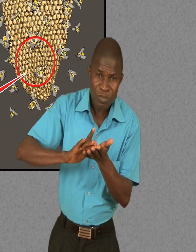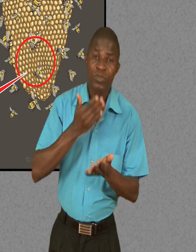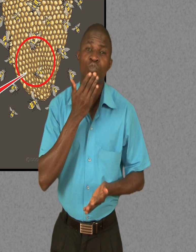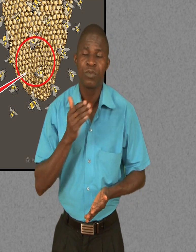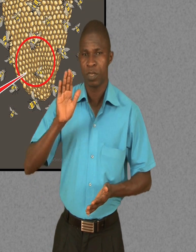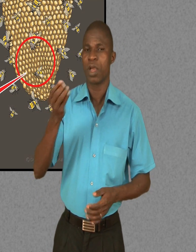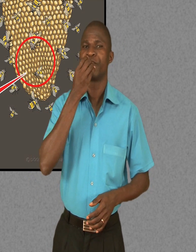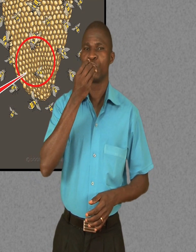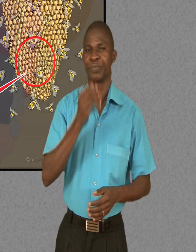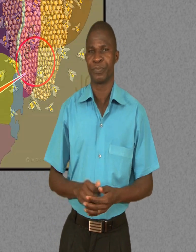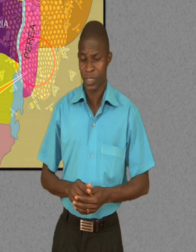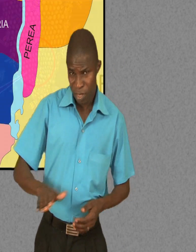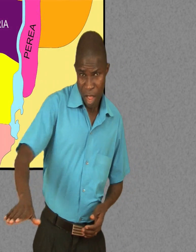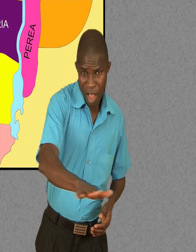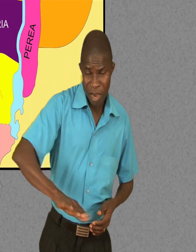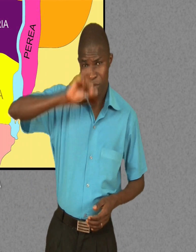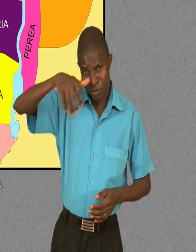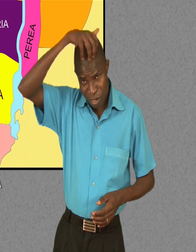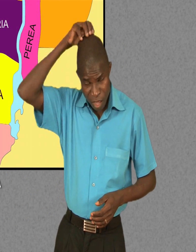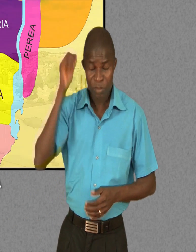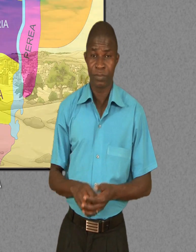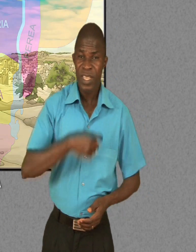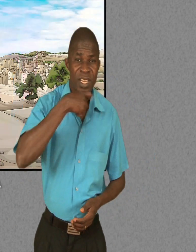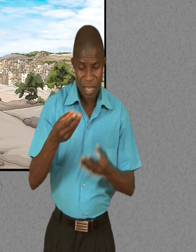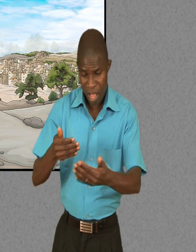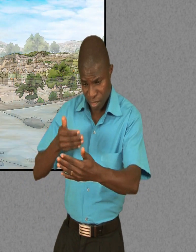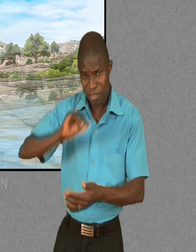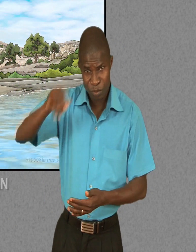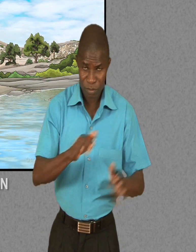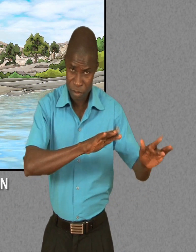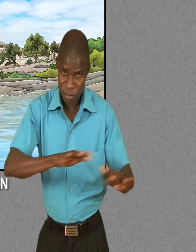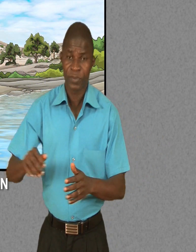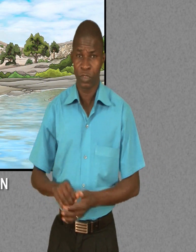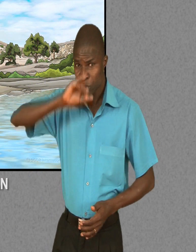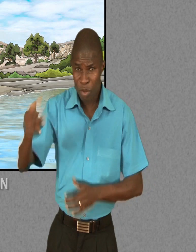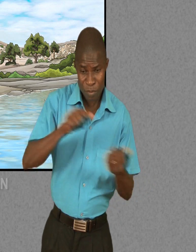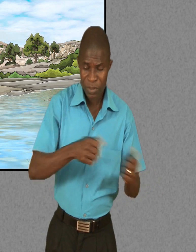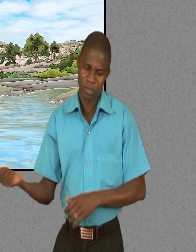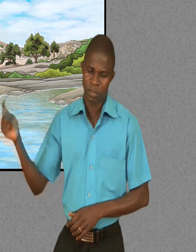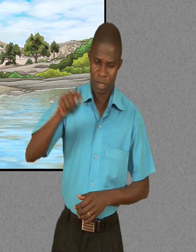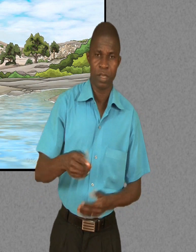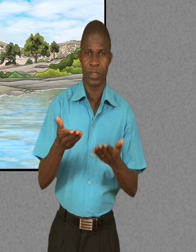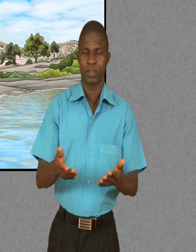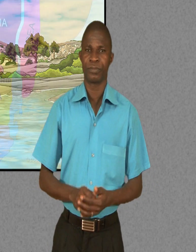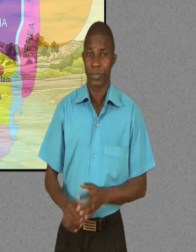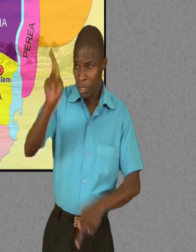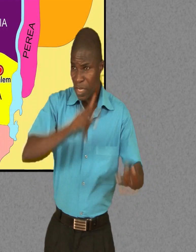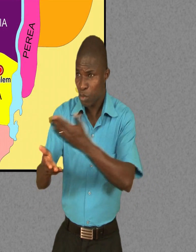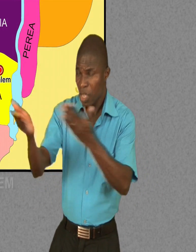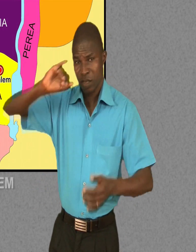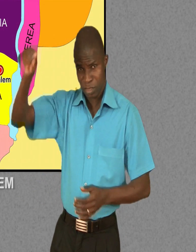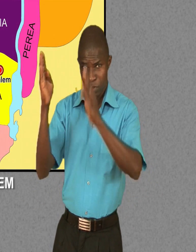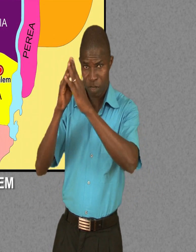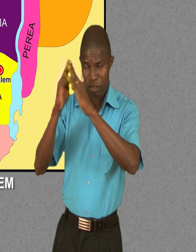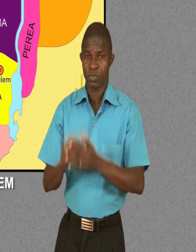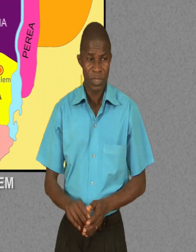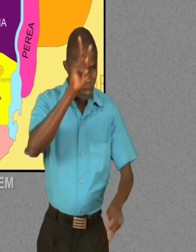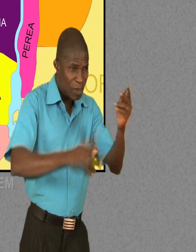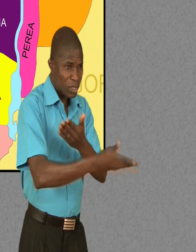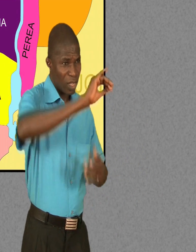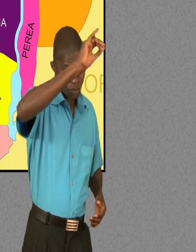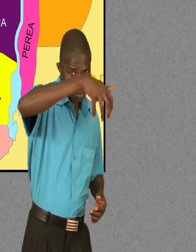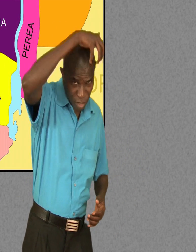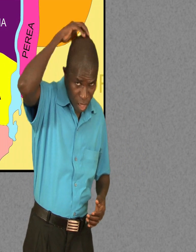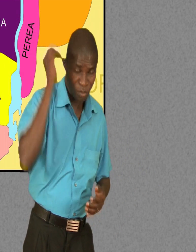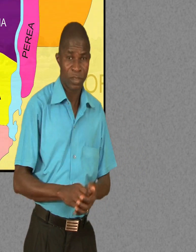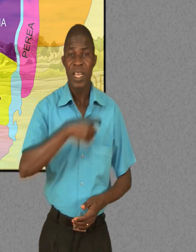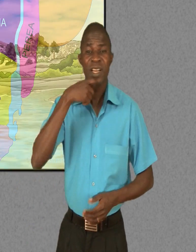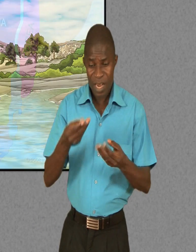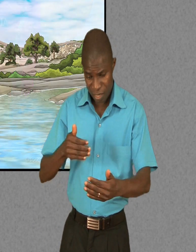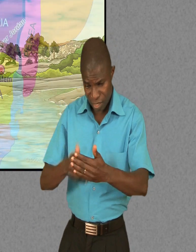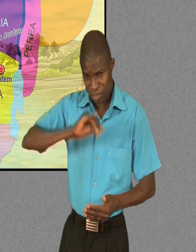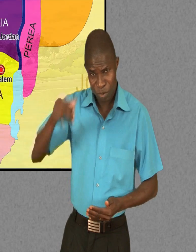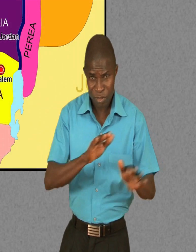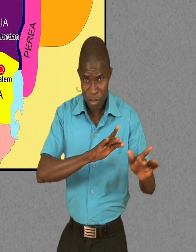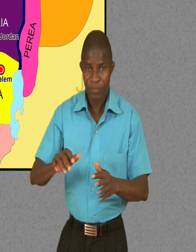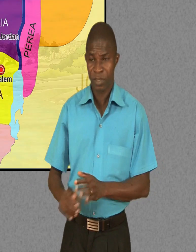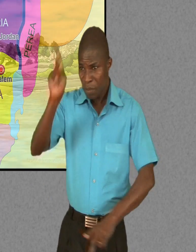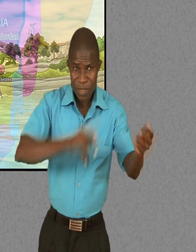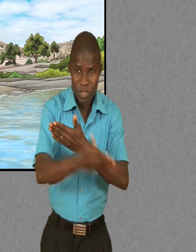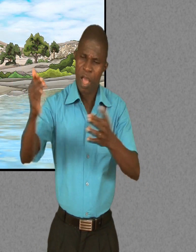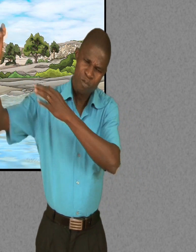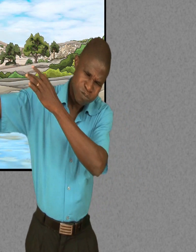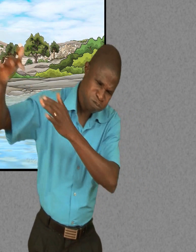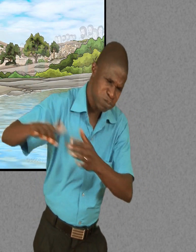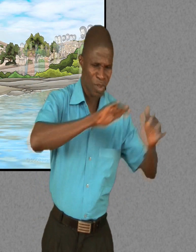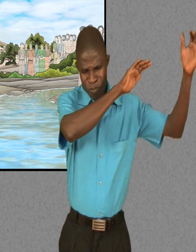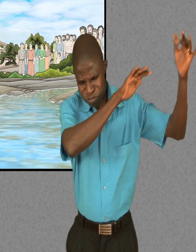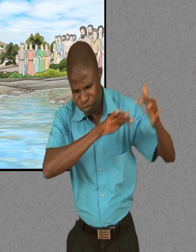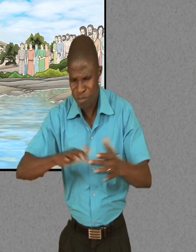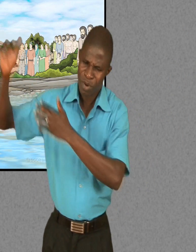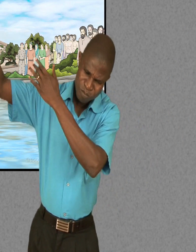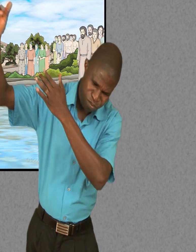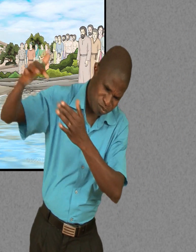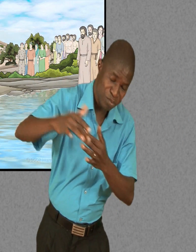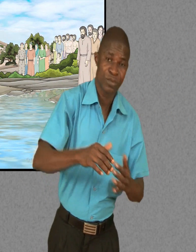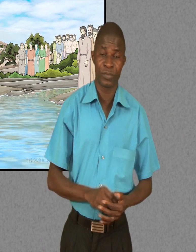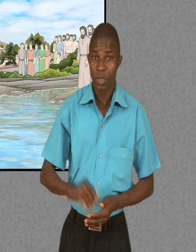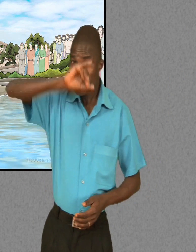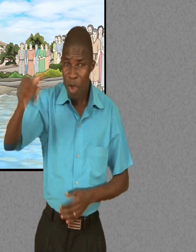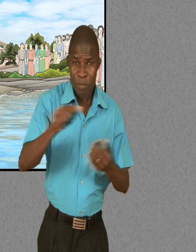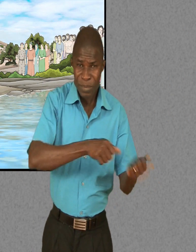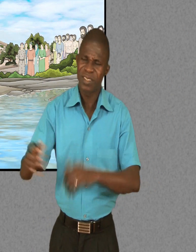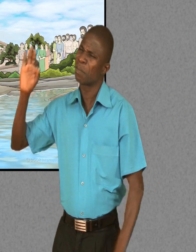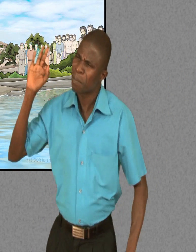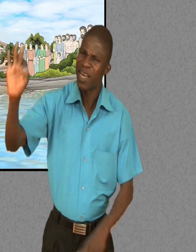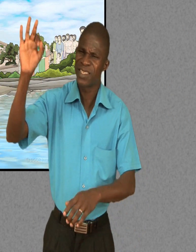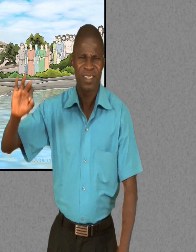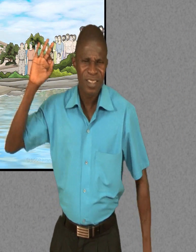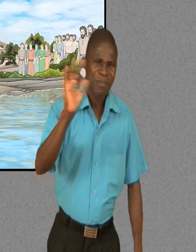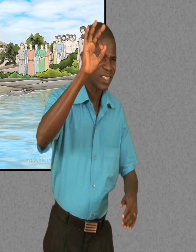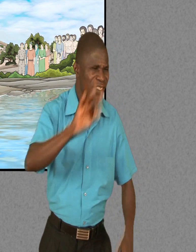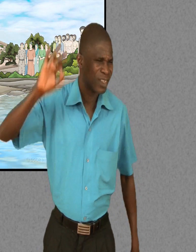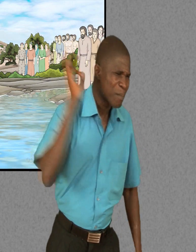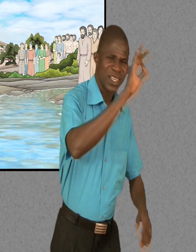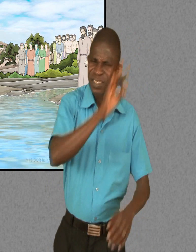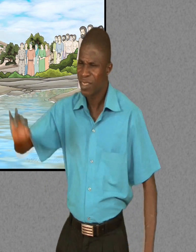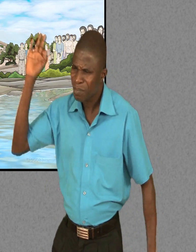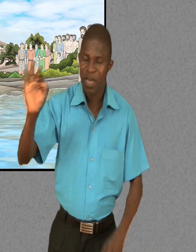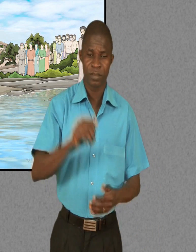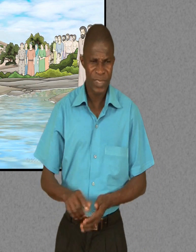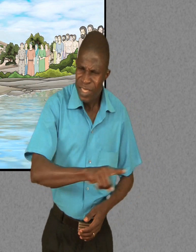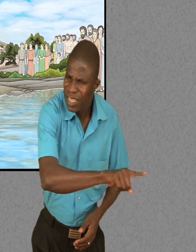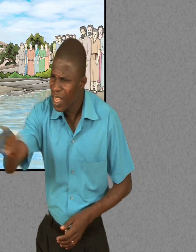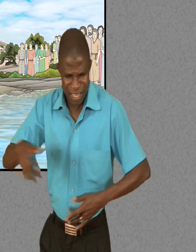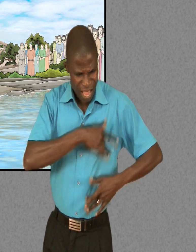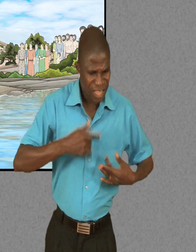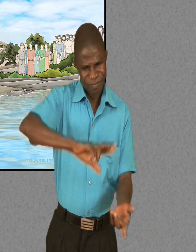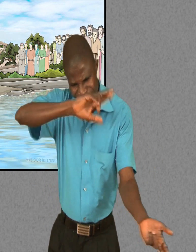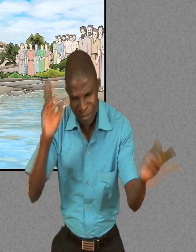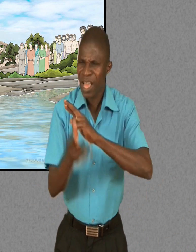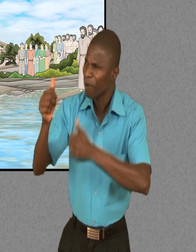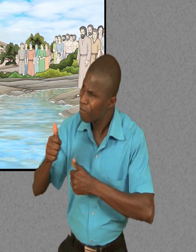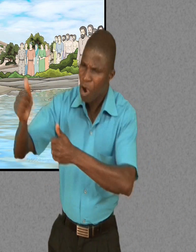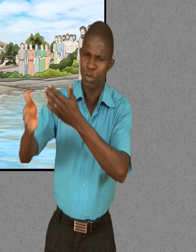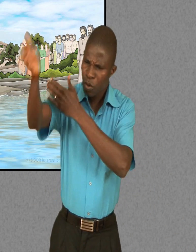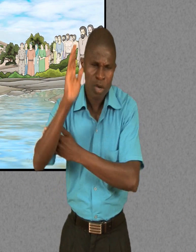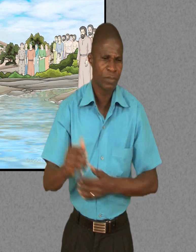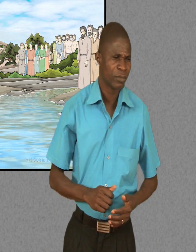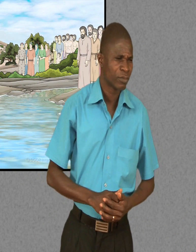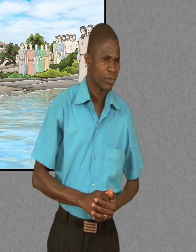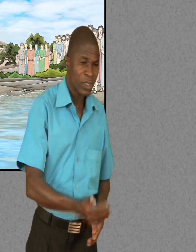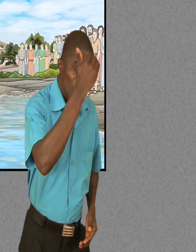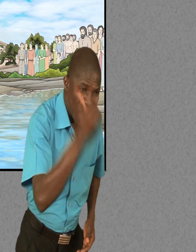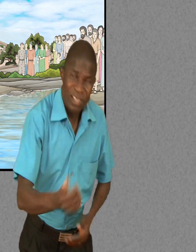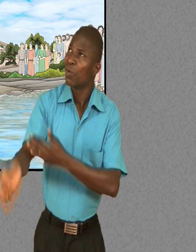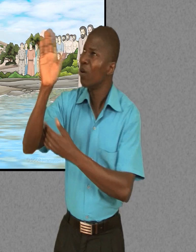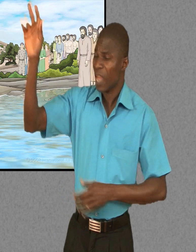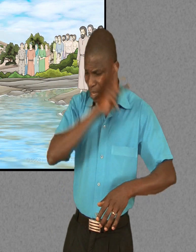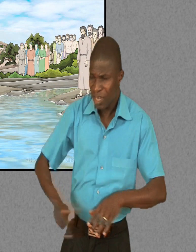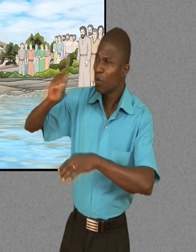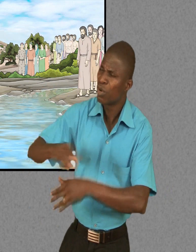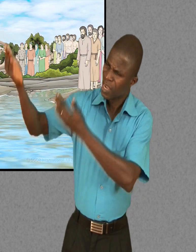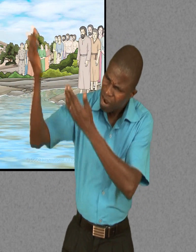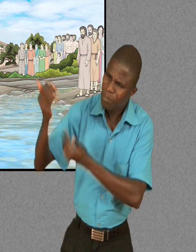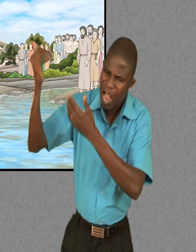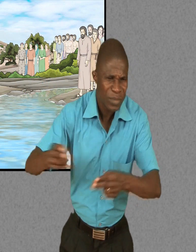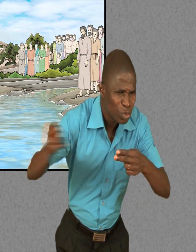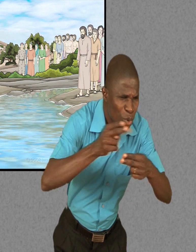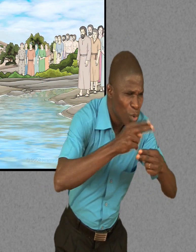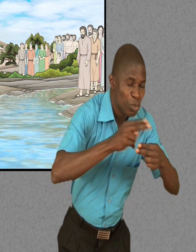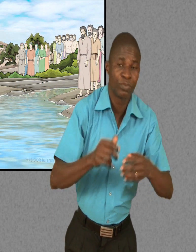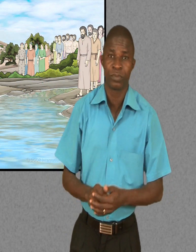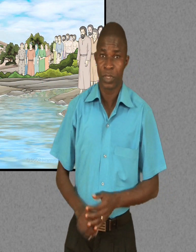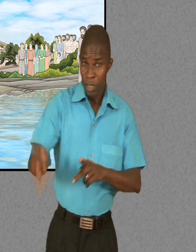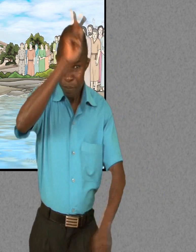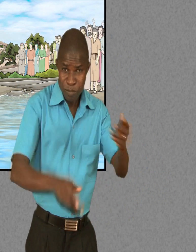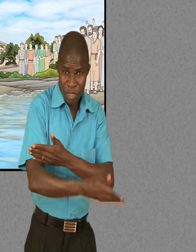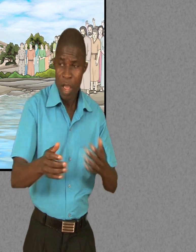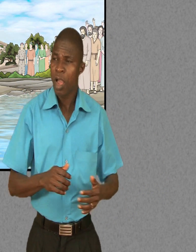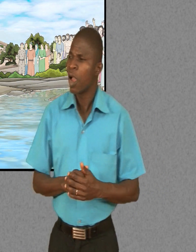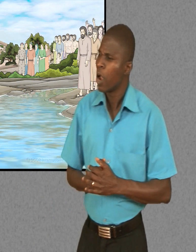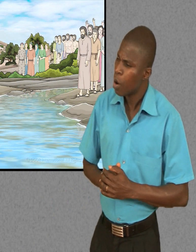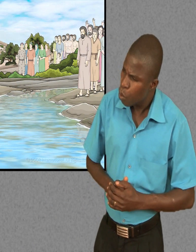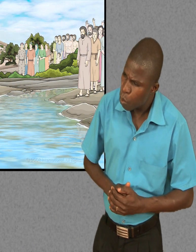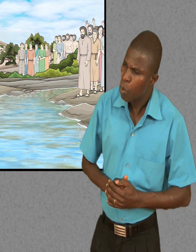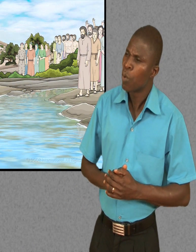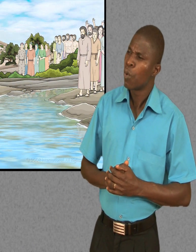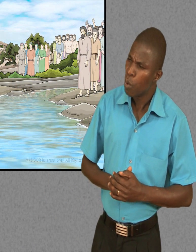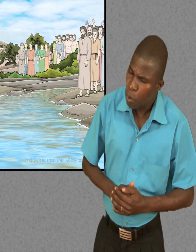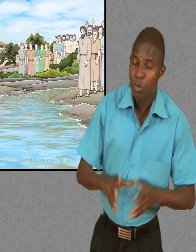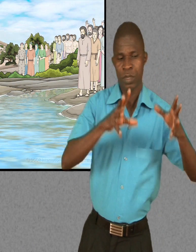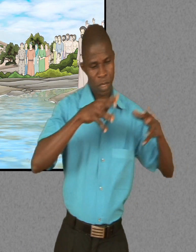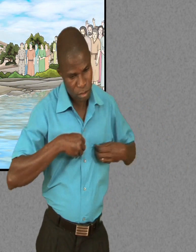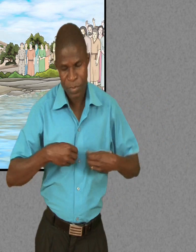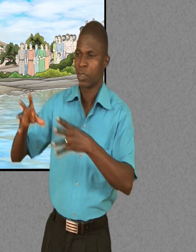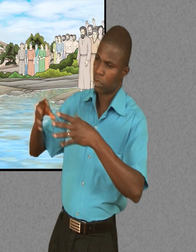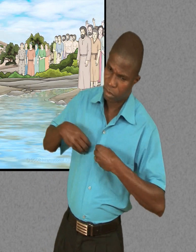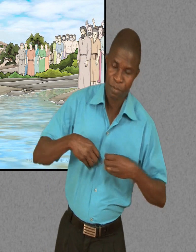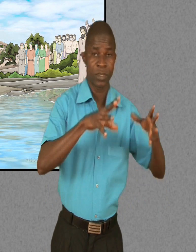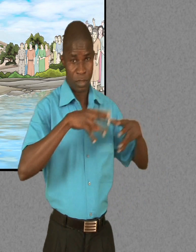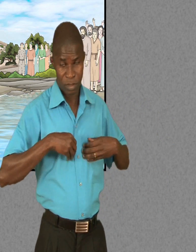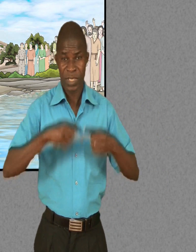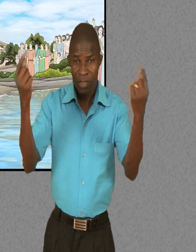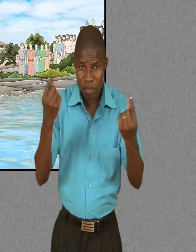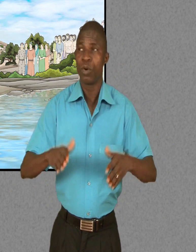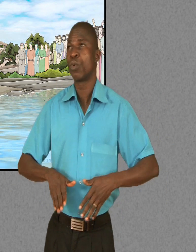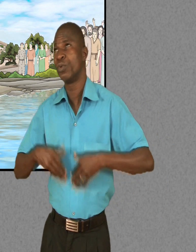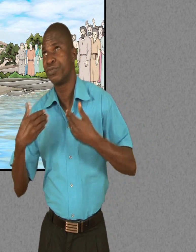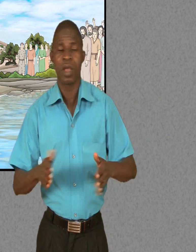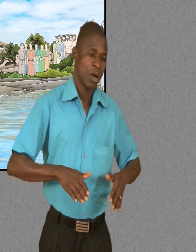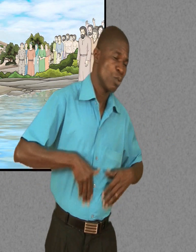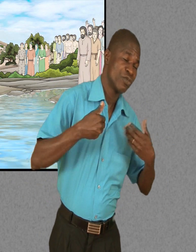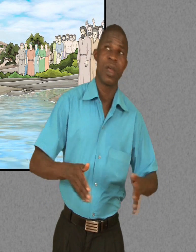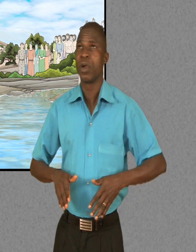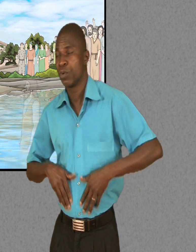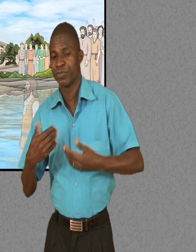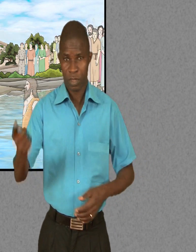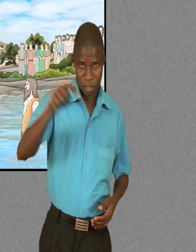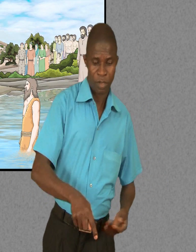People went out to him from Jerusalem and all Judea and the whole region around the Jordan.